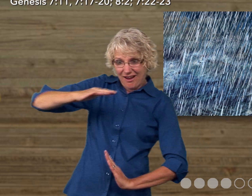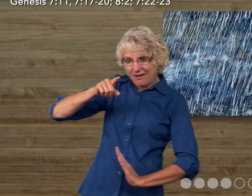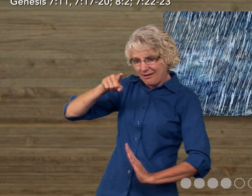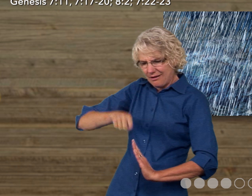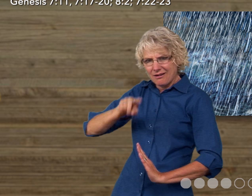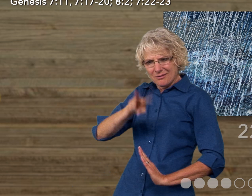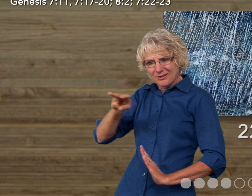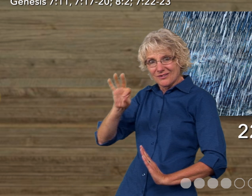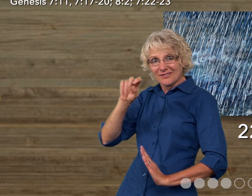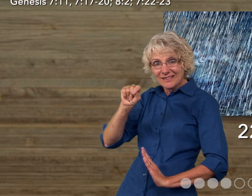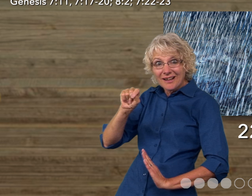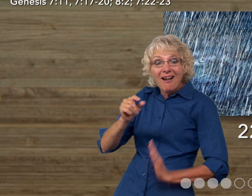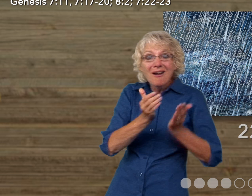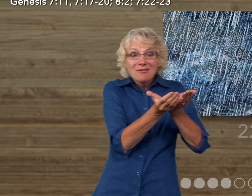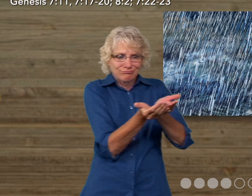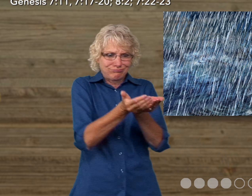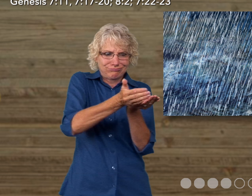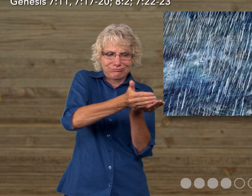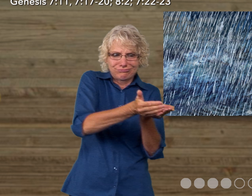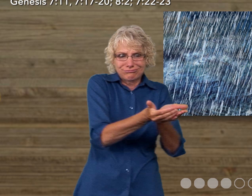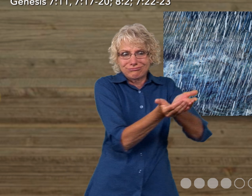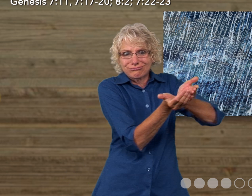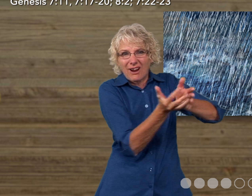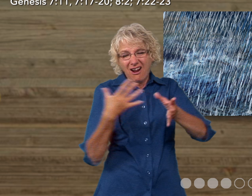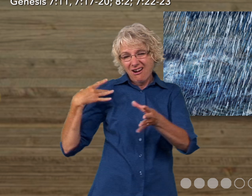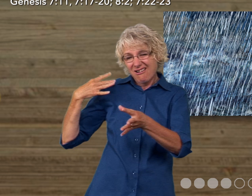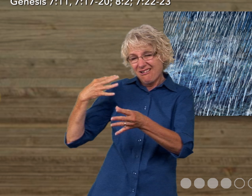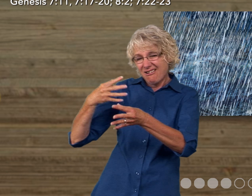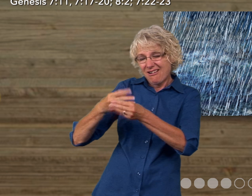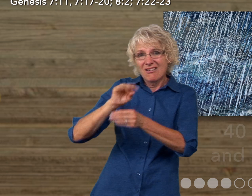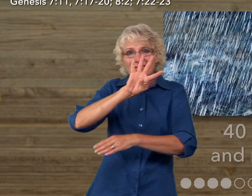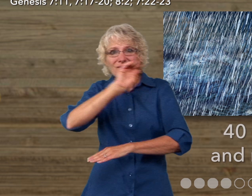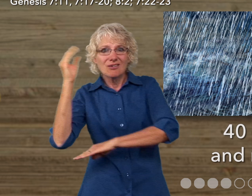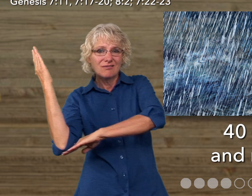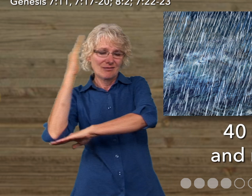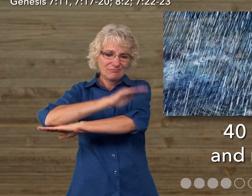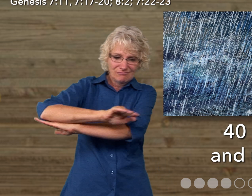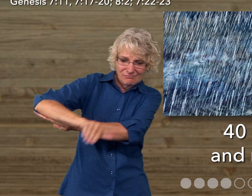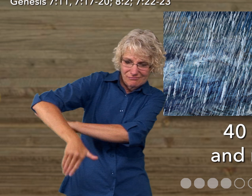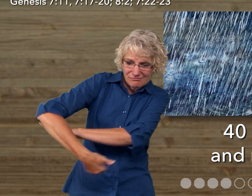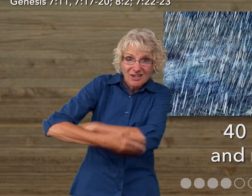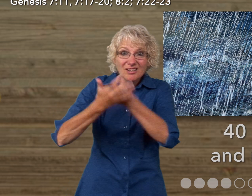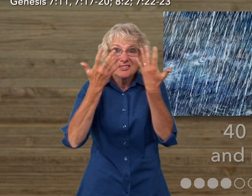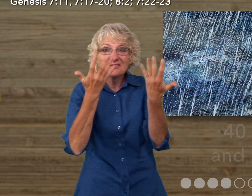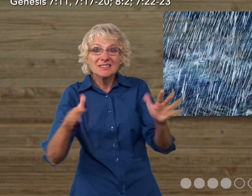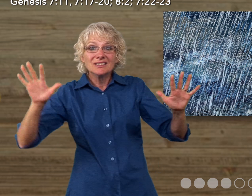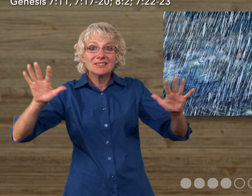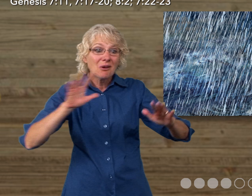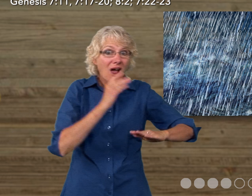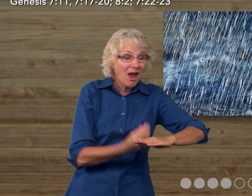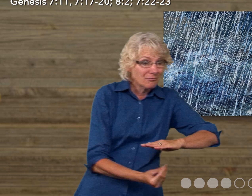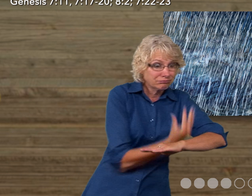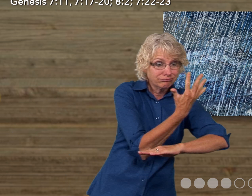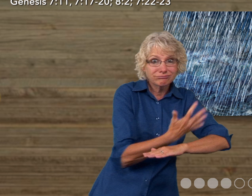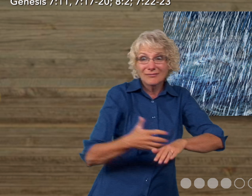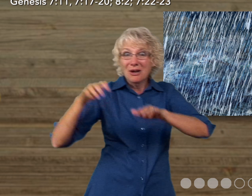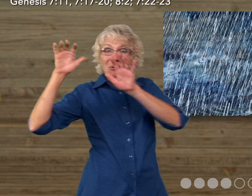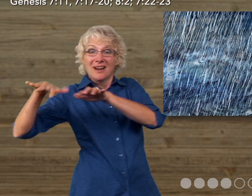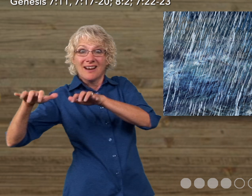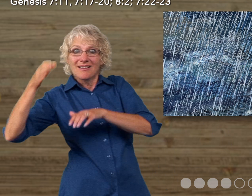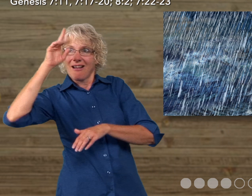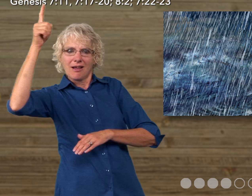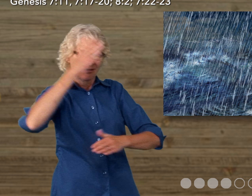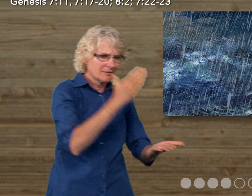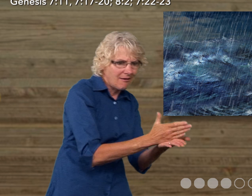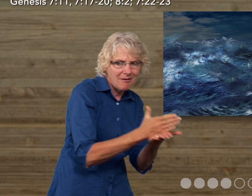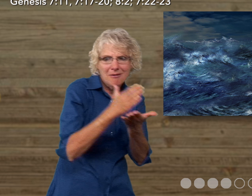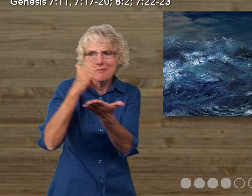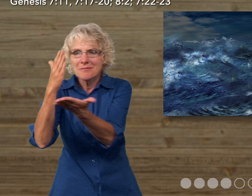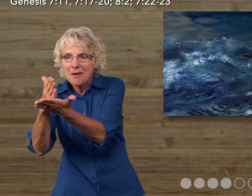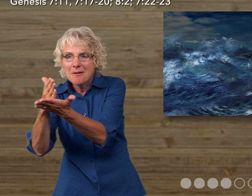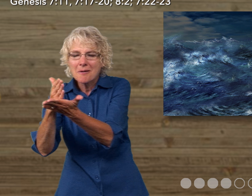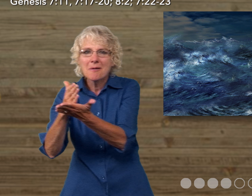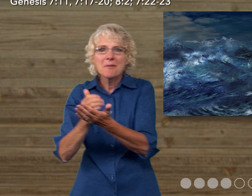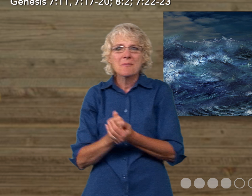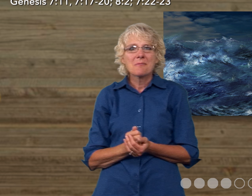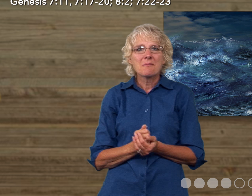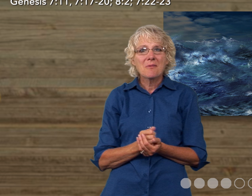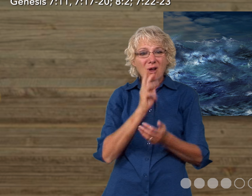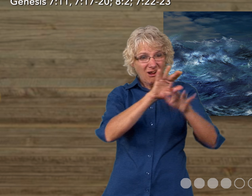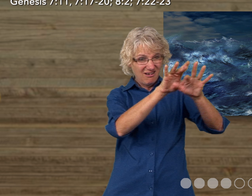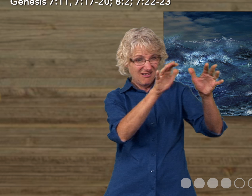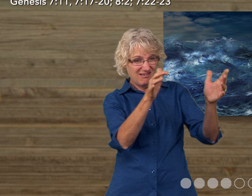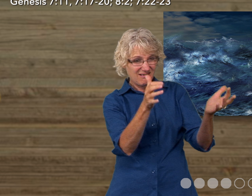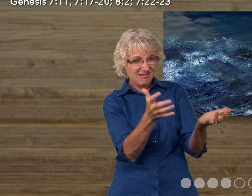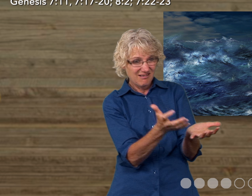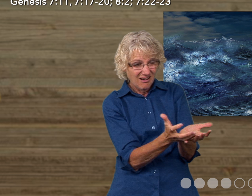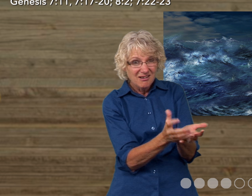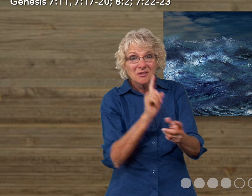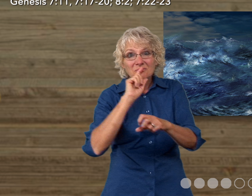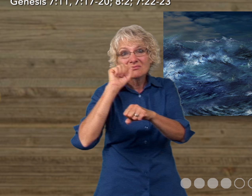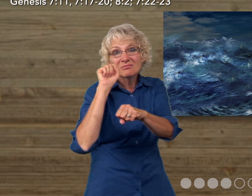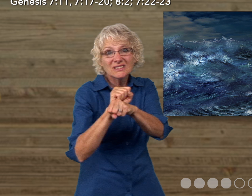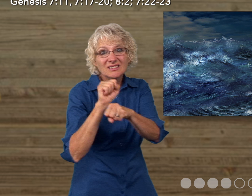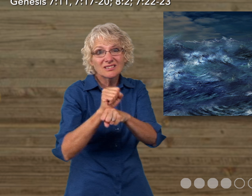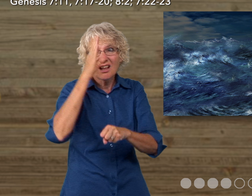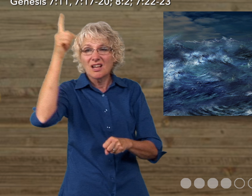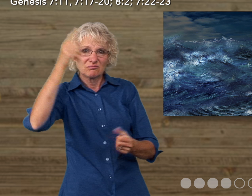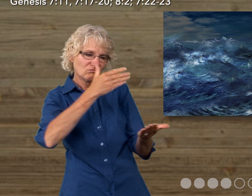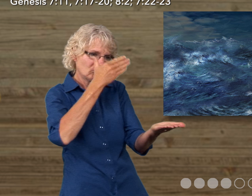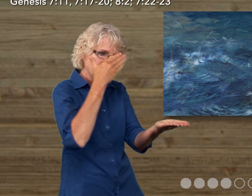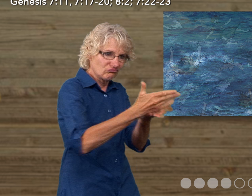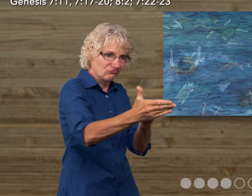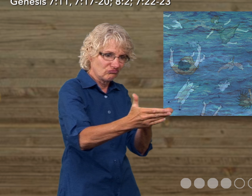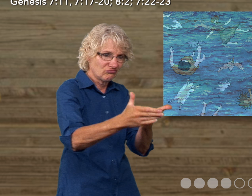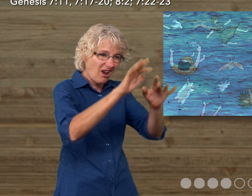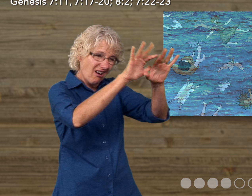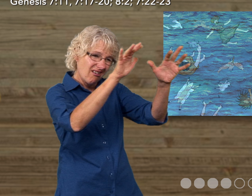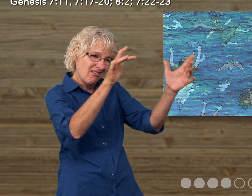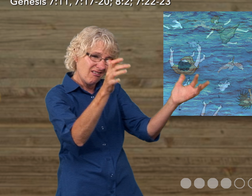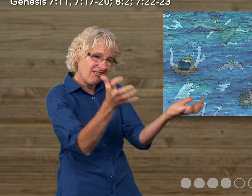Finally, the waters completely inundated the earth, so that all the high mountains under all the heavens were covered. The waters rose and covered the mountaintops to a depth of fifteen cubits.